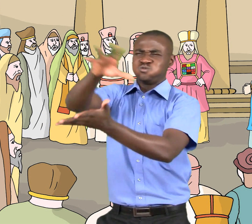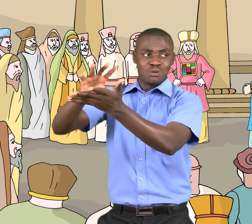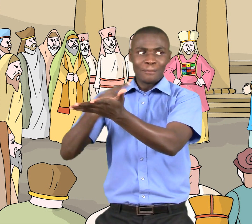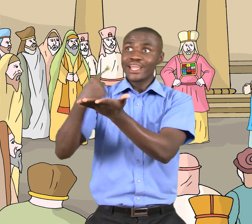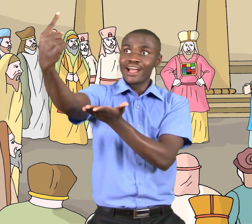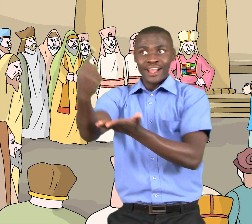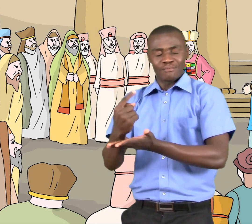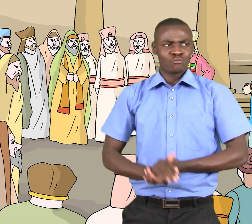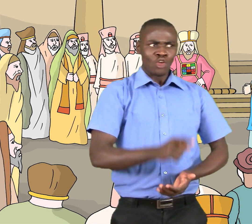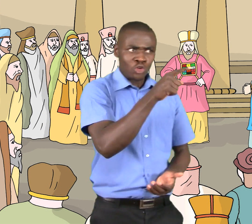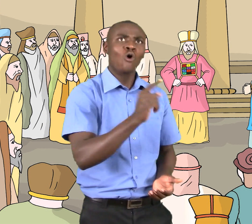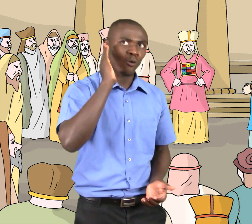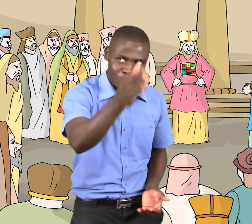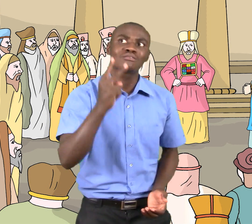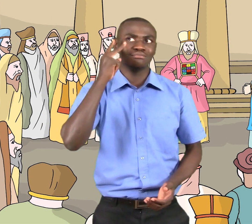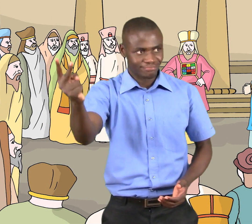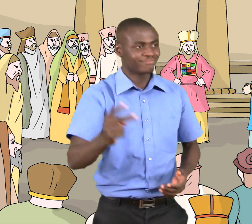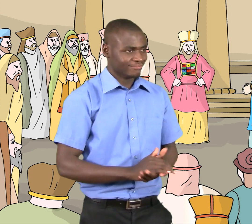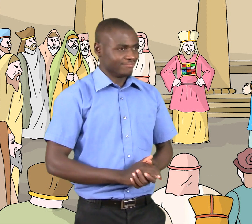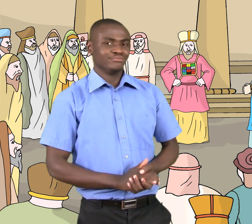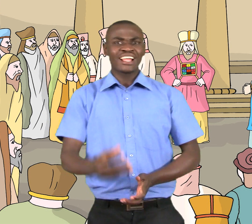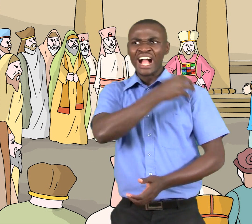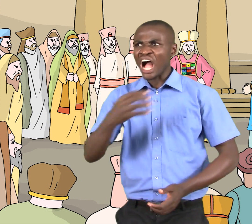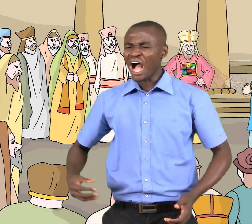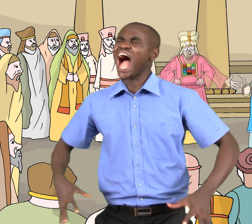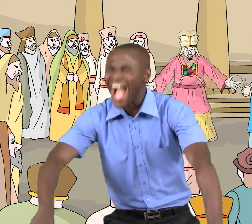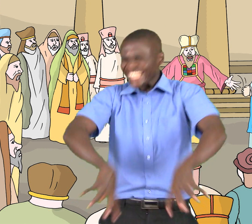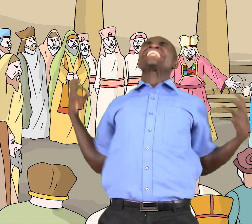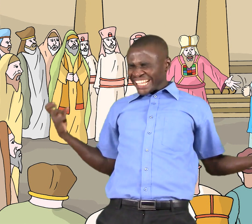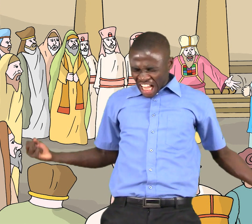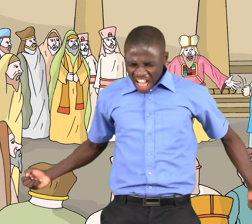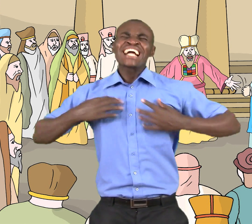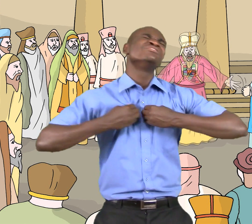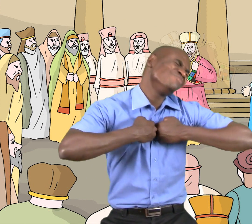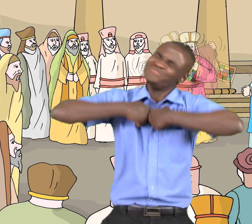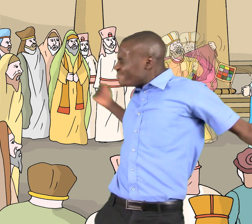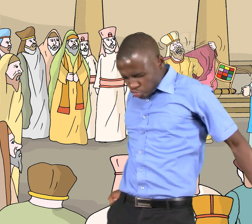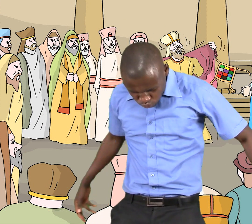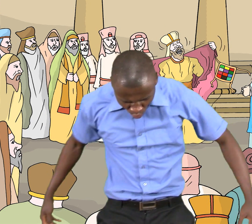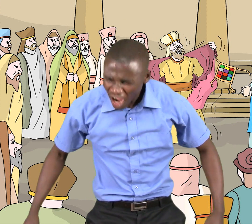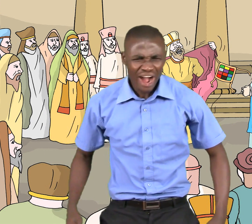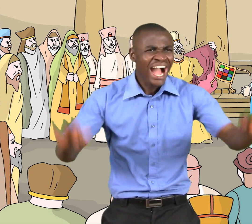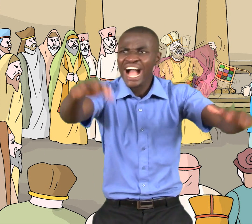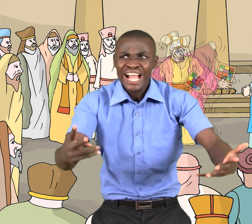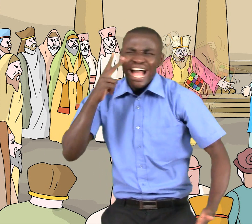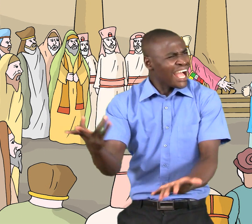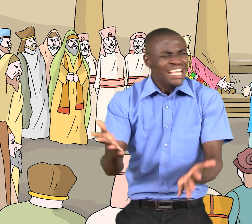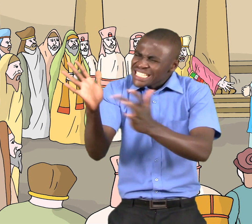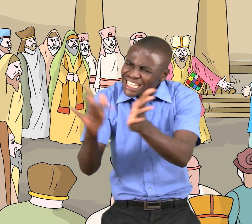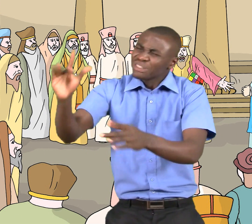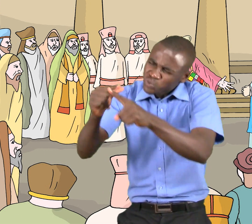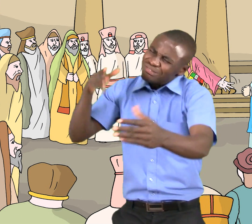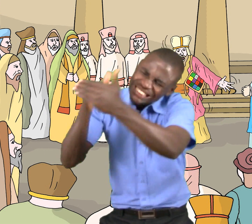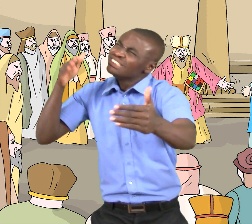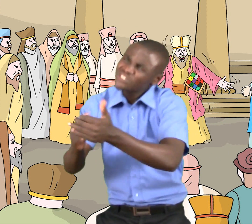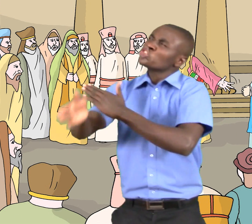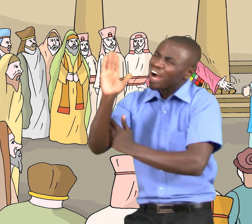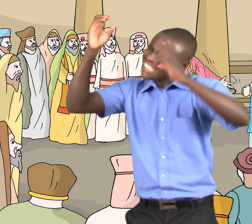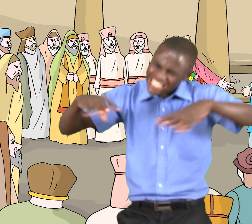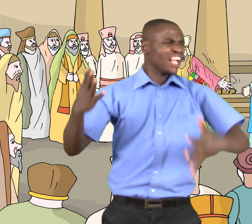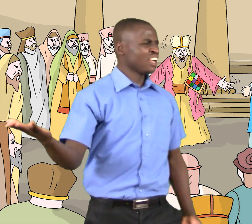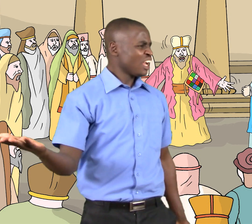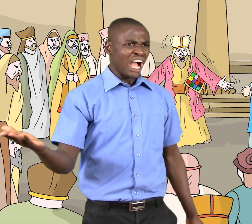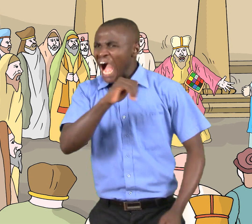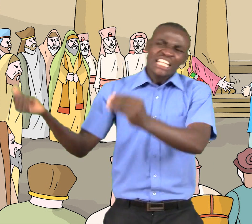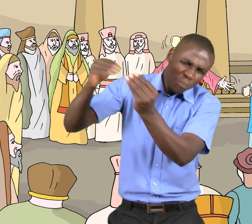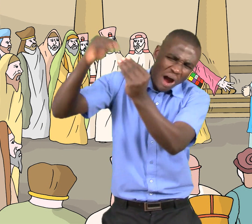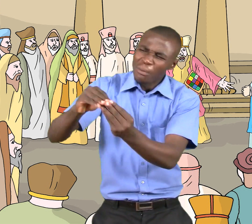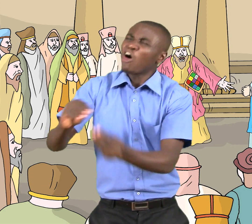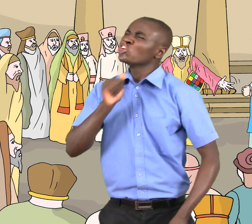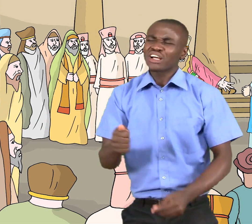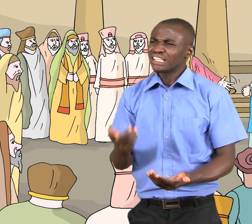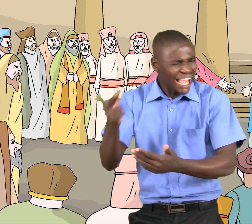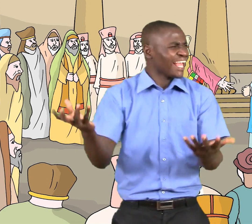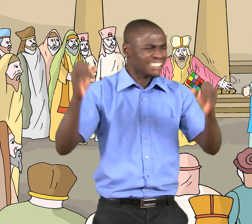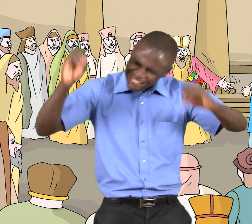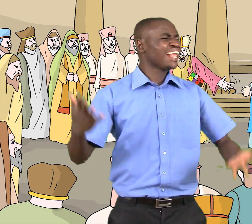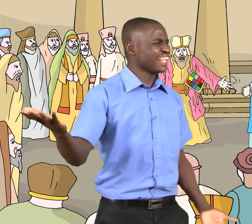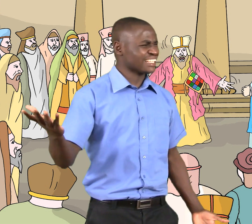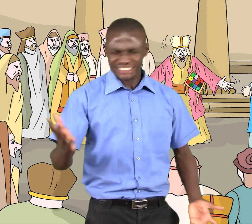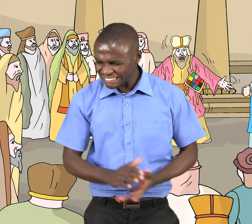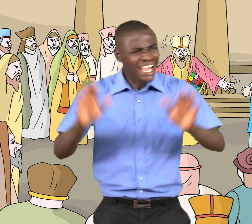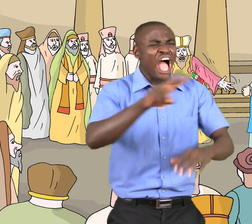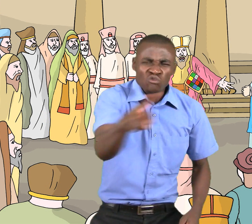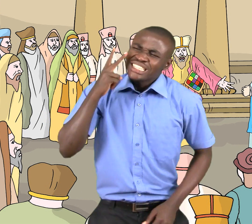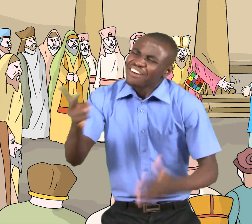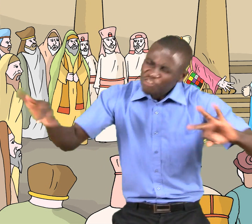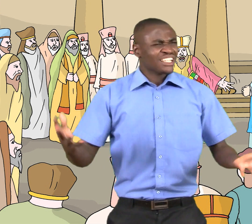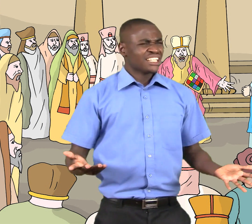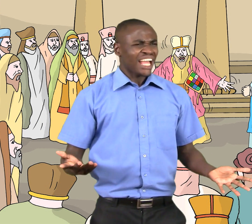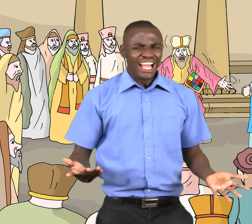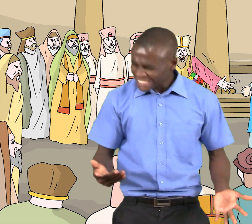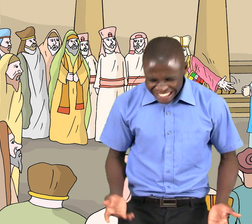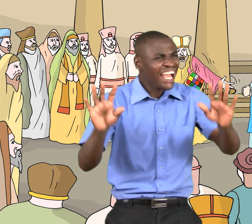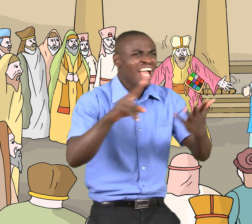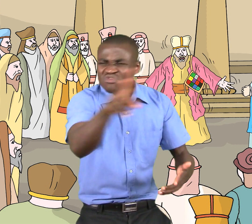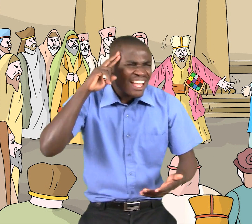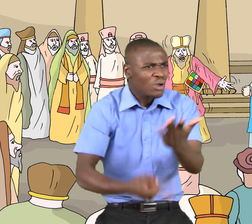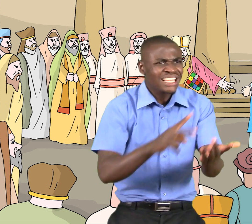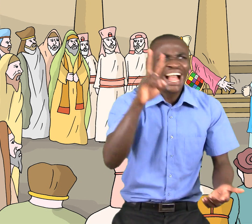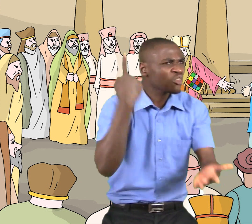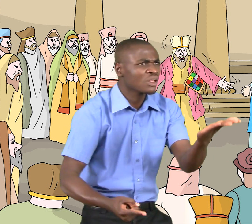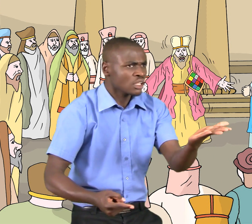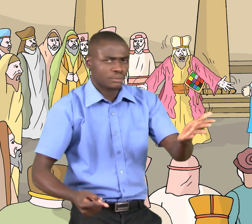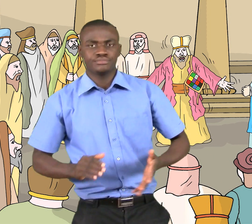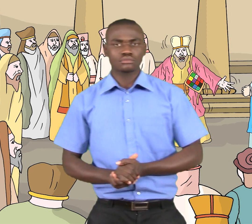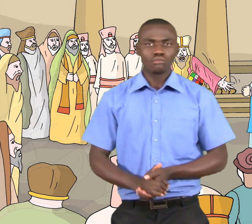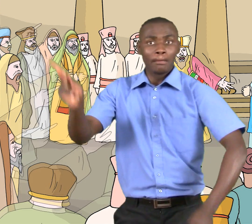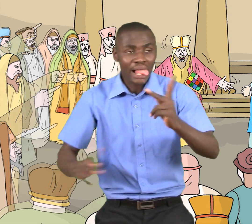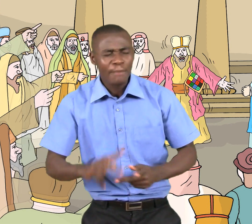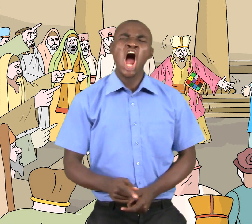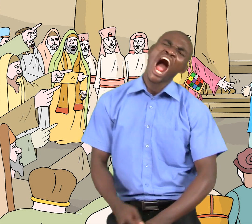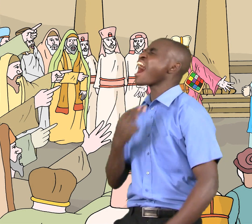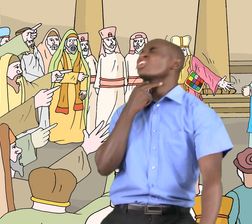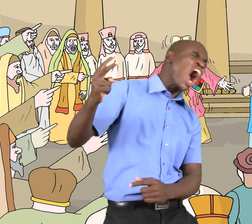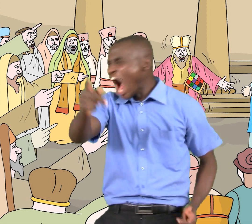At this, the high priest tore his clothes and declared, “He has blasphemed! Why do we need any more witnesses? Look, now you have heard the blasphemy. What do you think?”